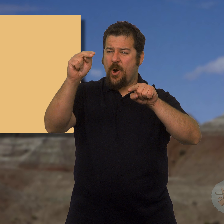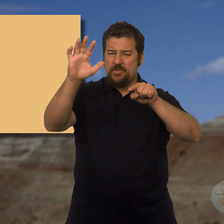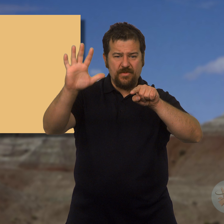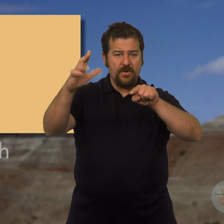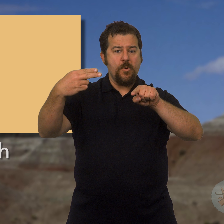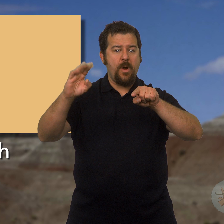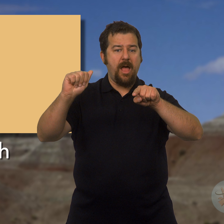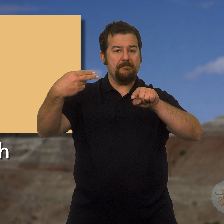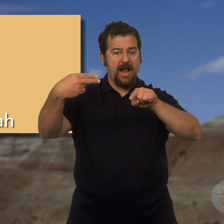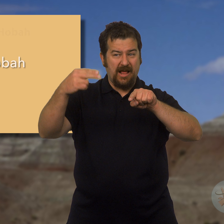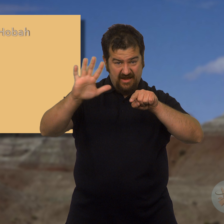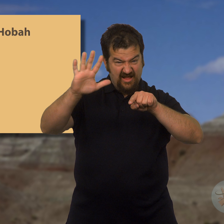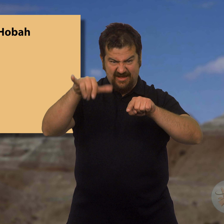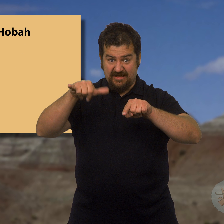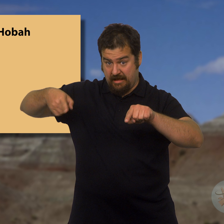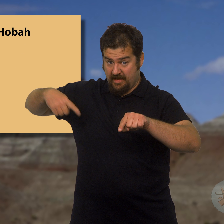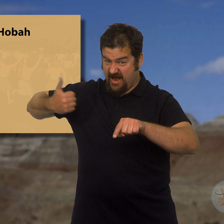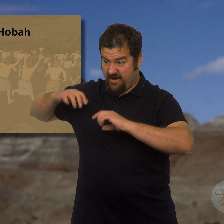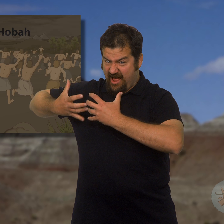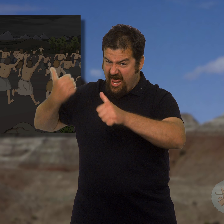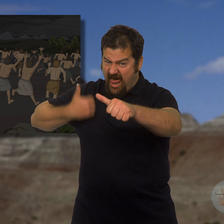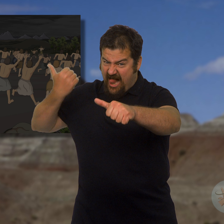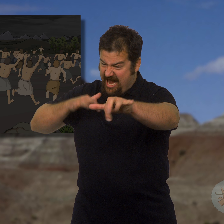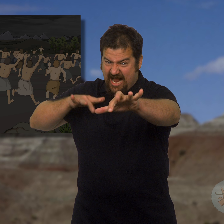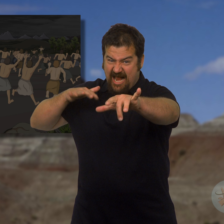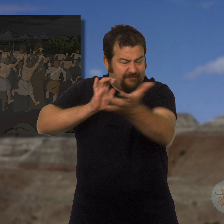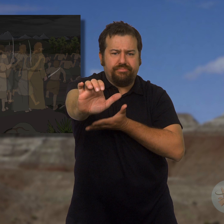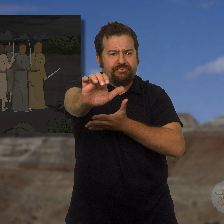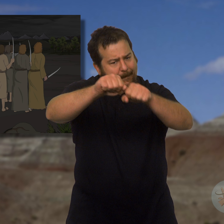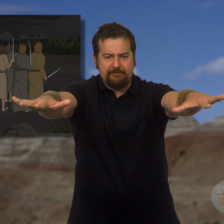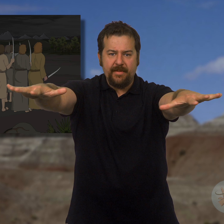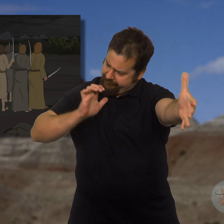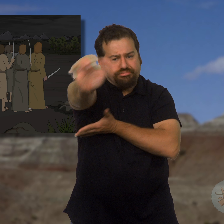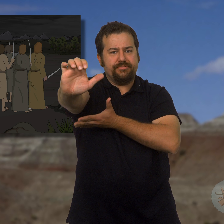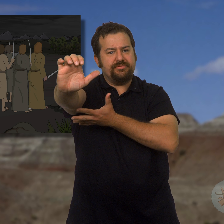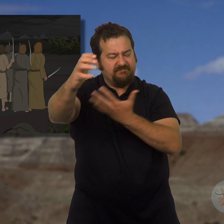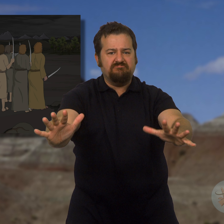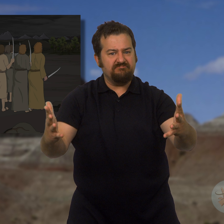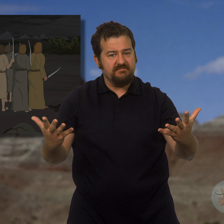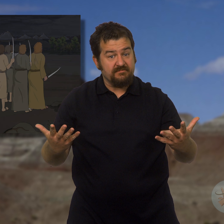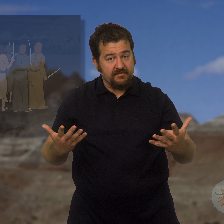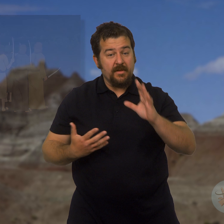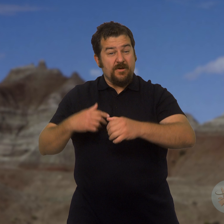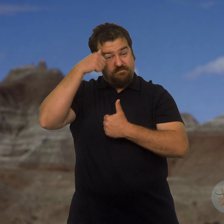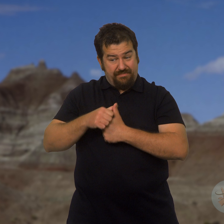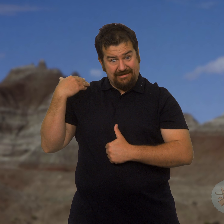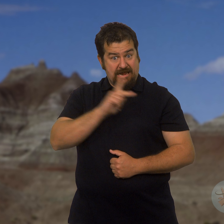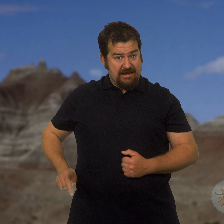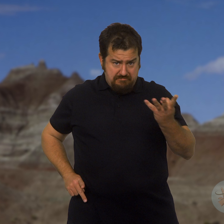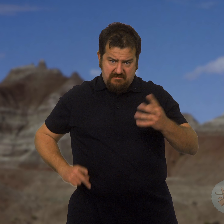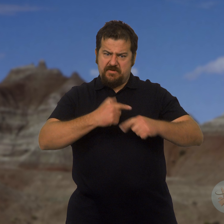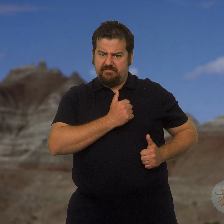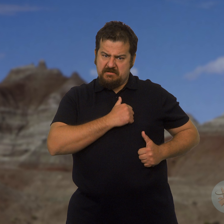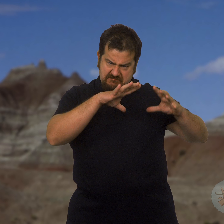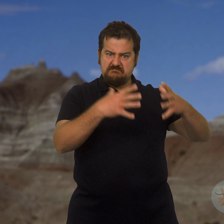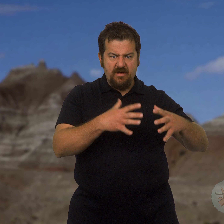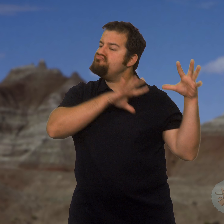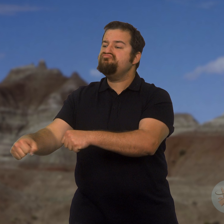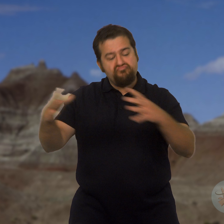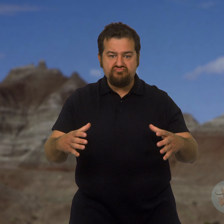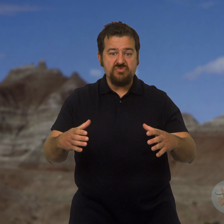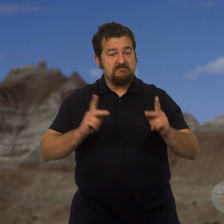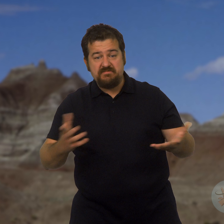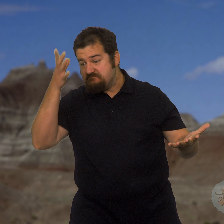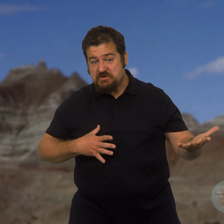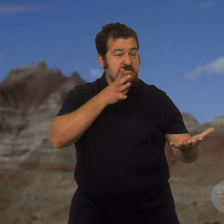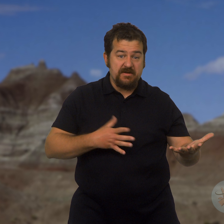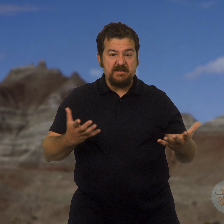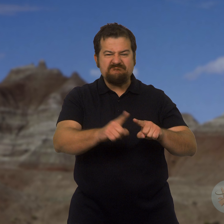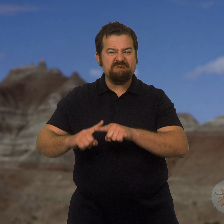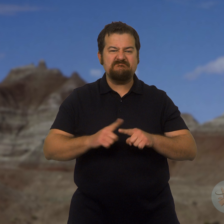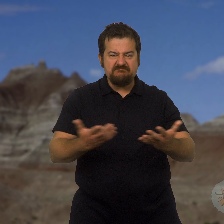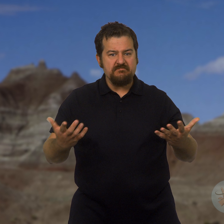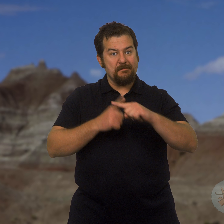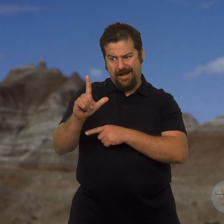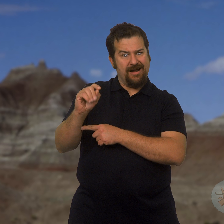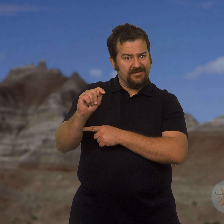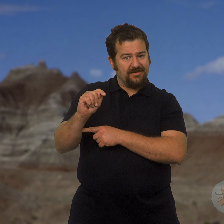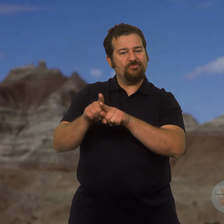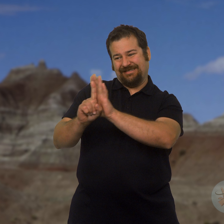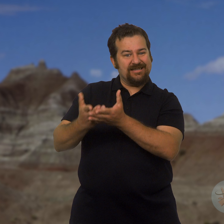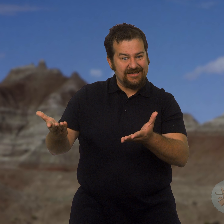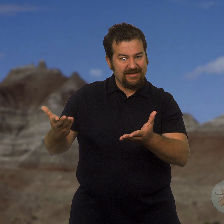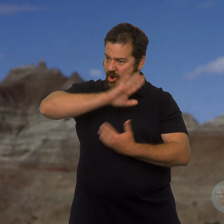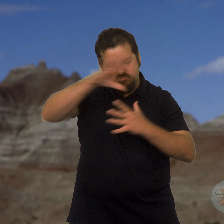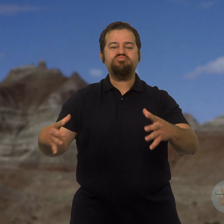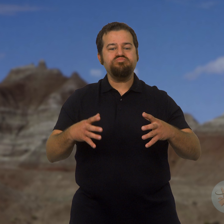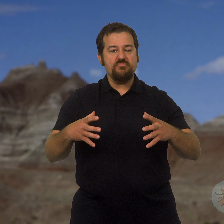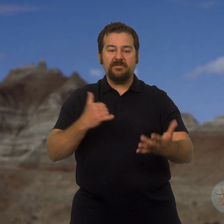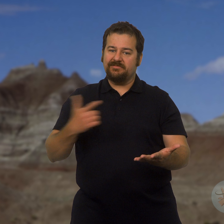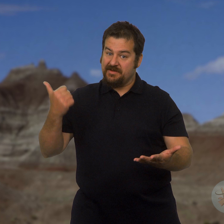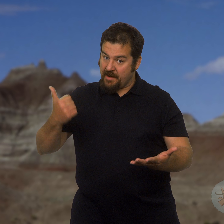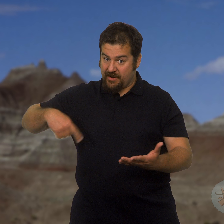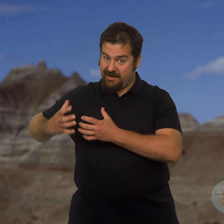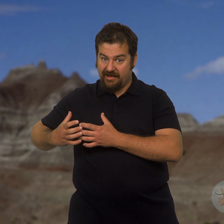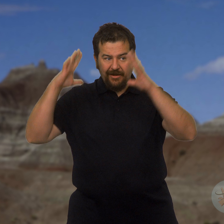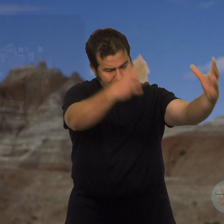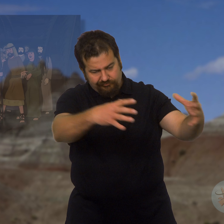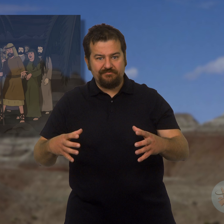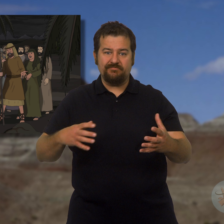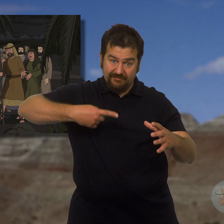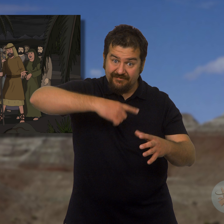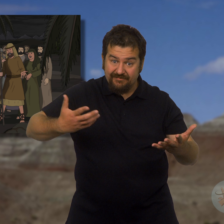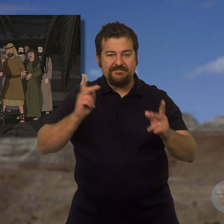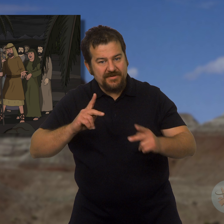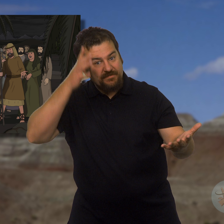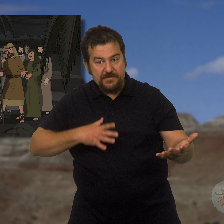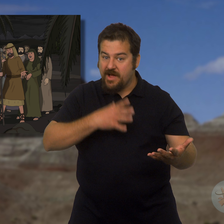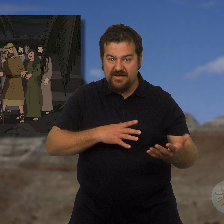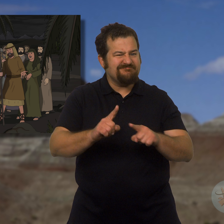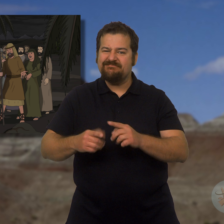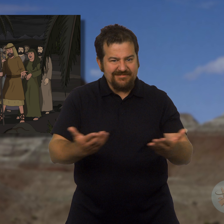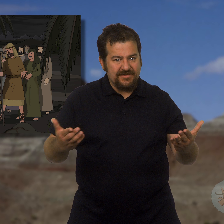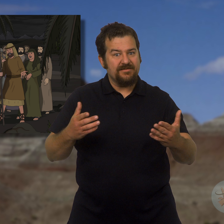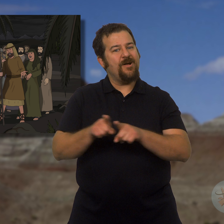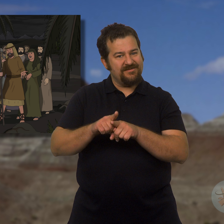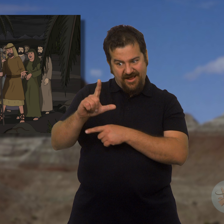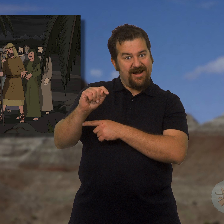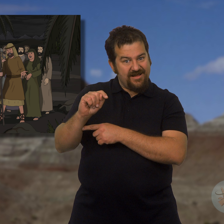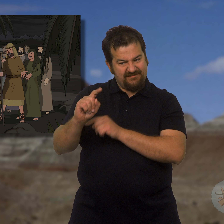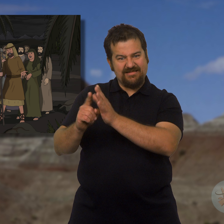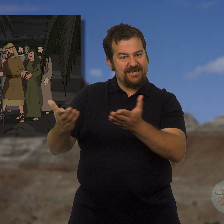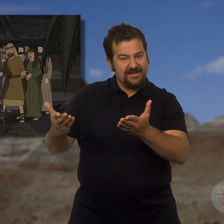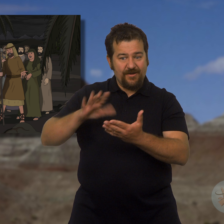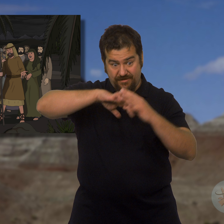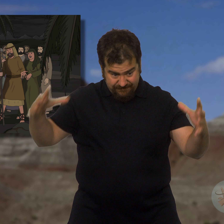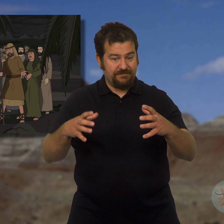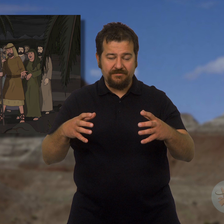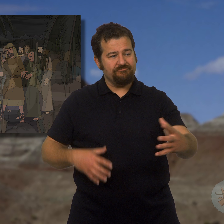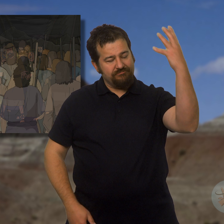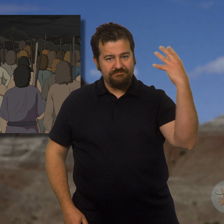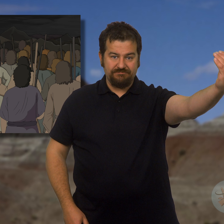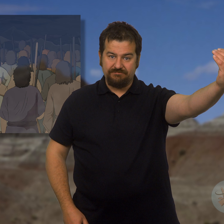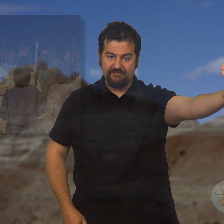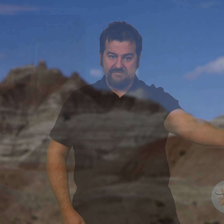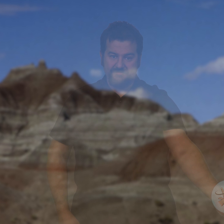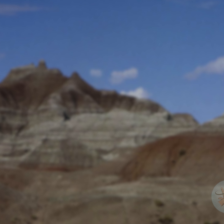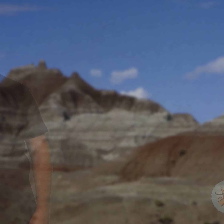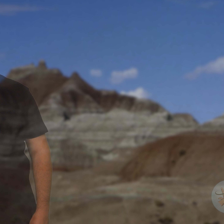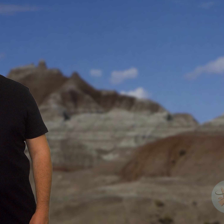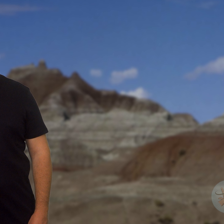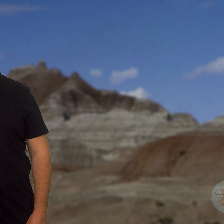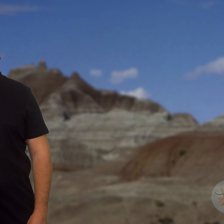He retrieved all the goods, as well as his relative Lot and his possessions, together with the women and the rest of the people.